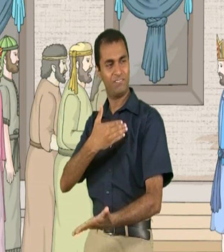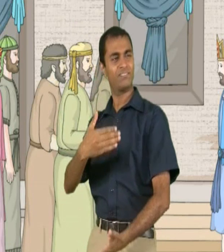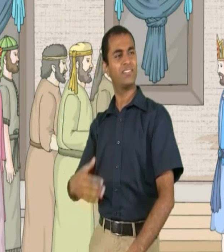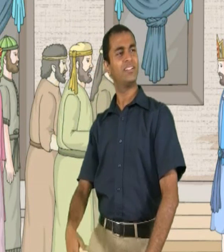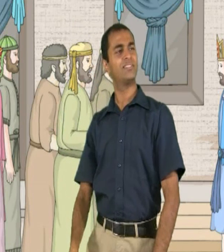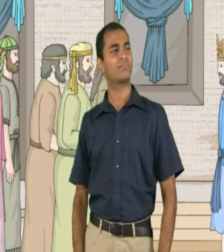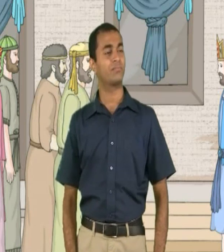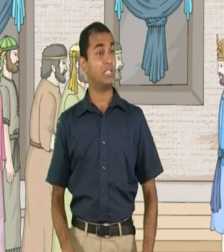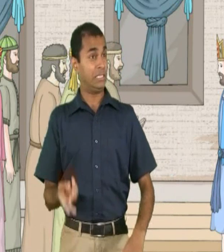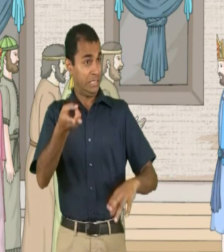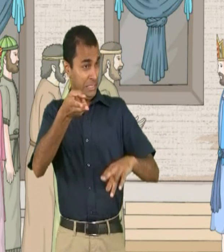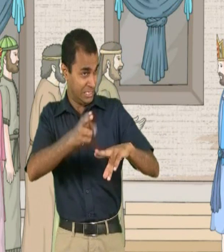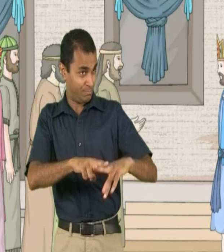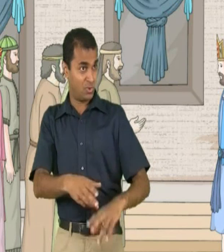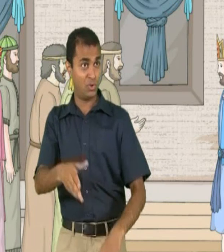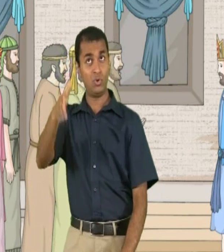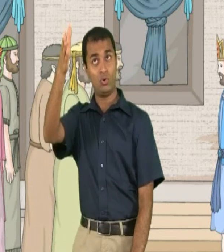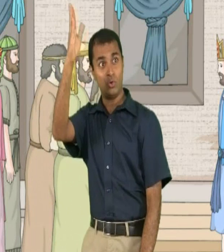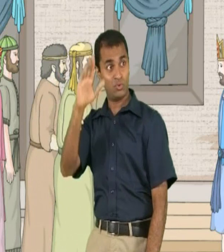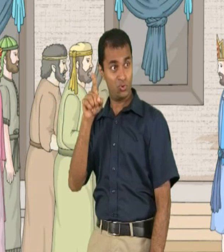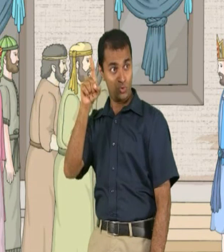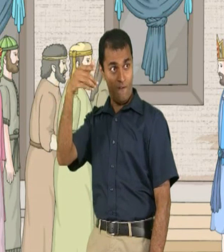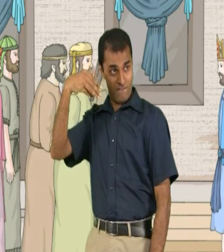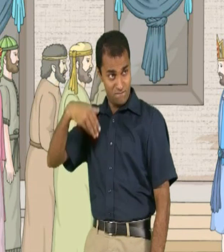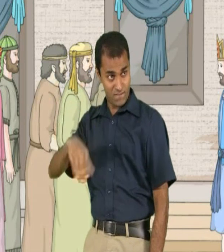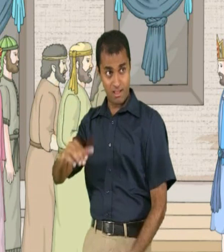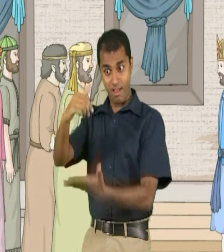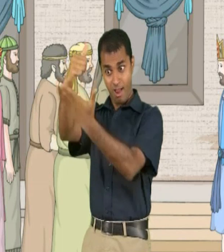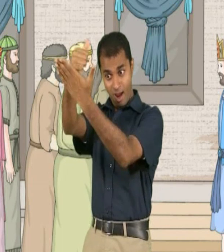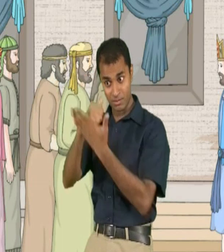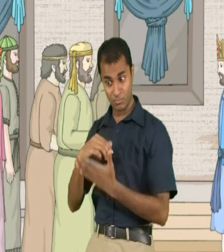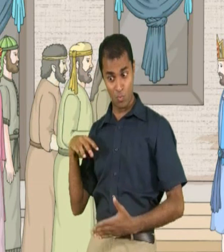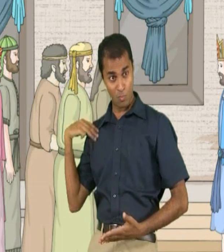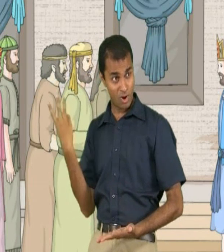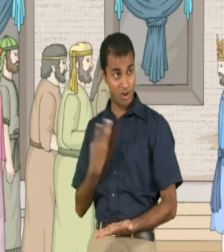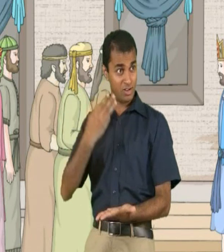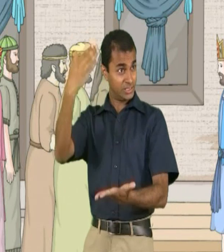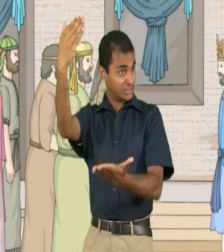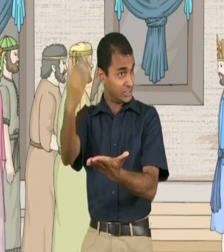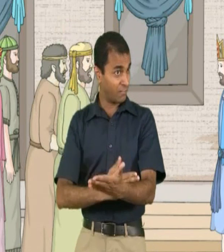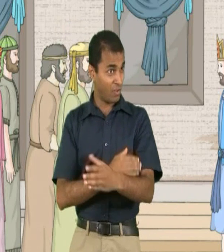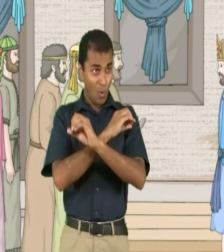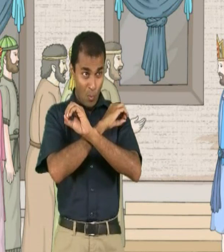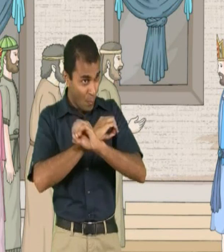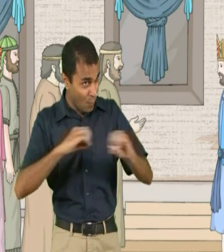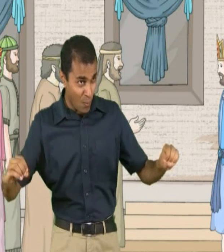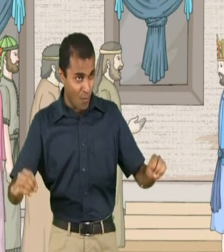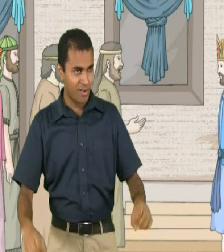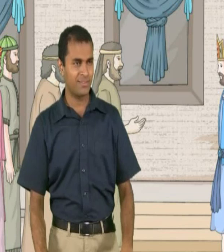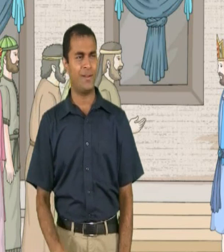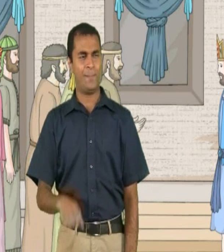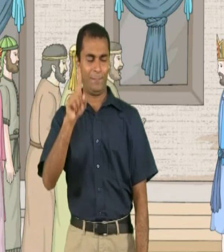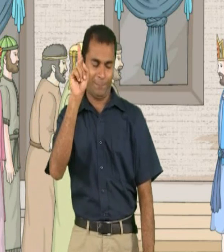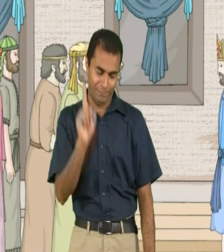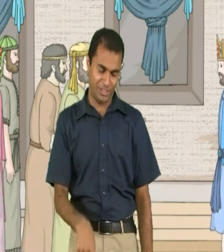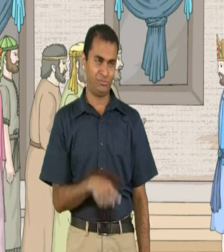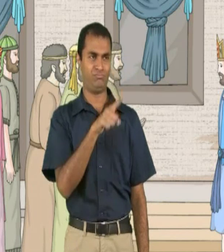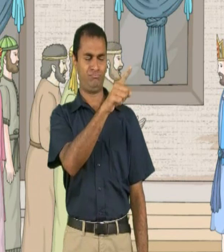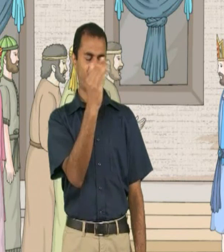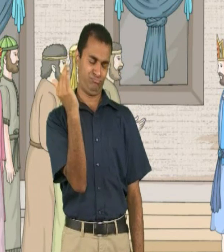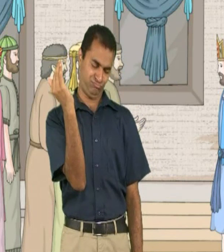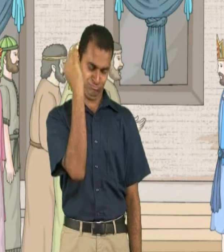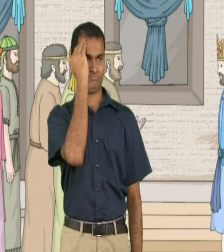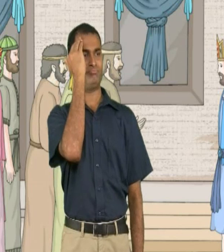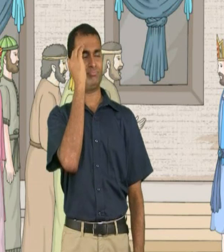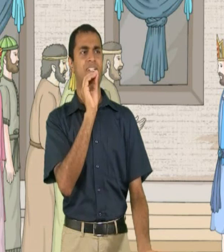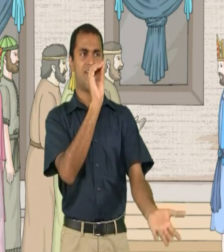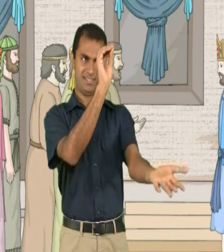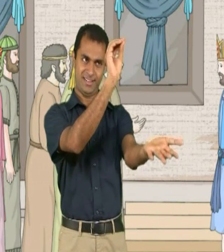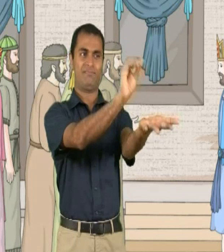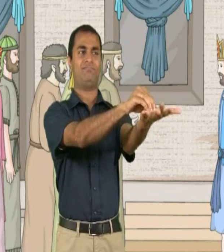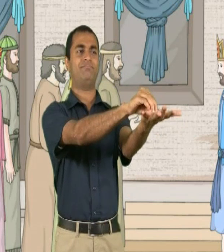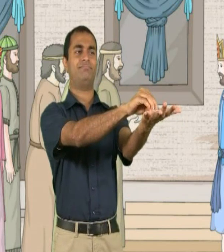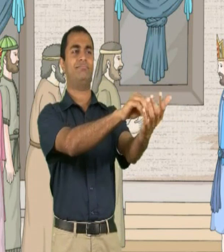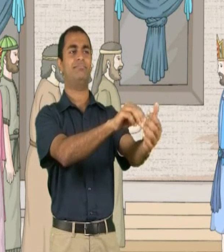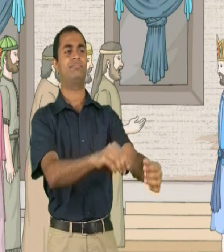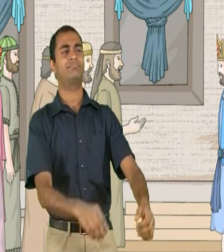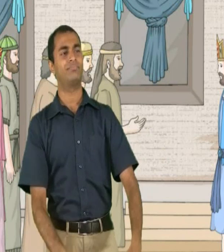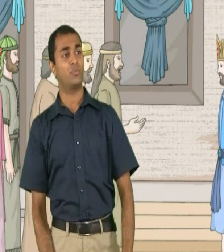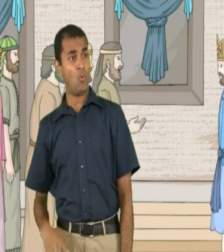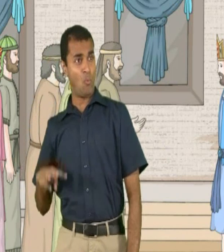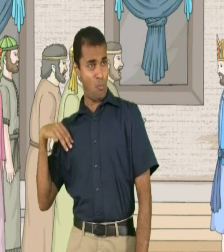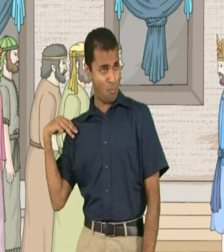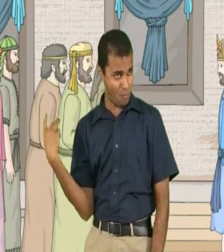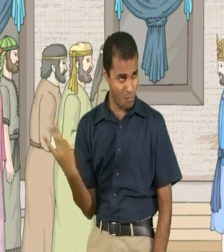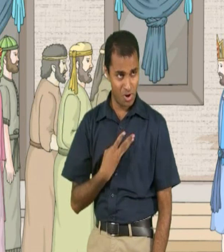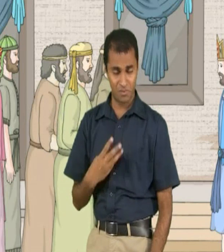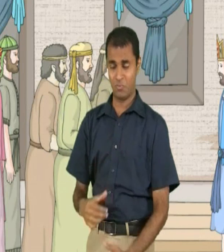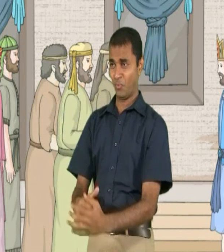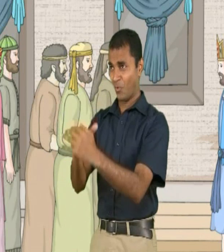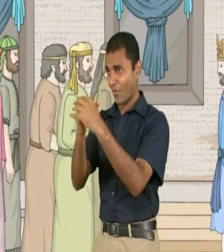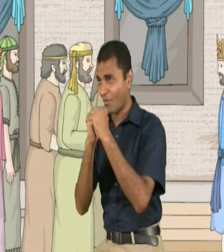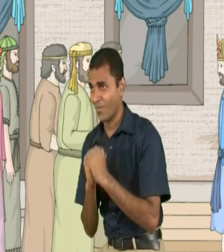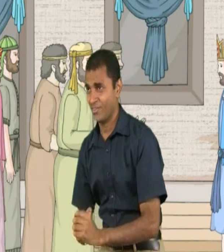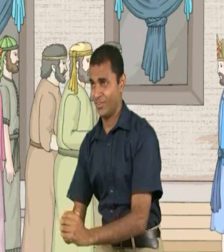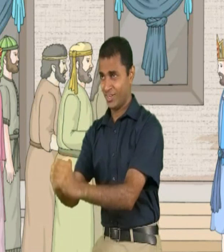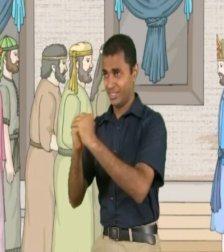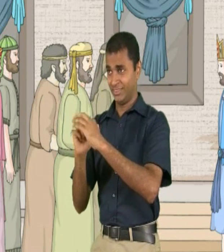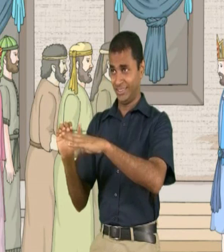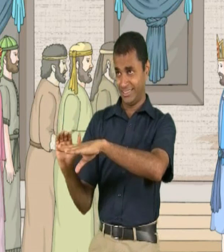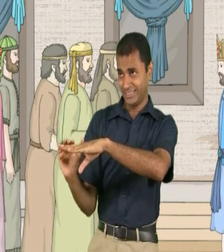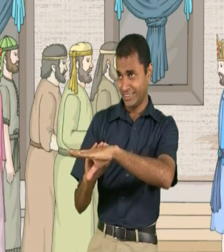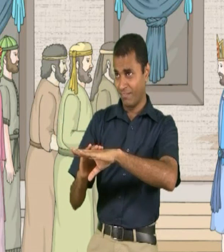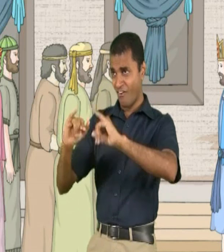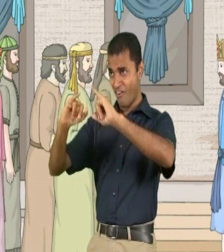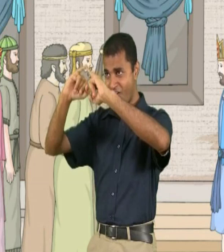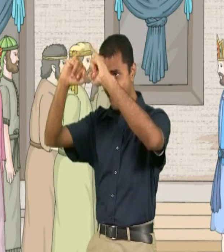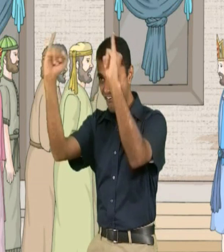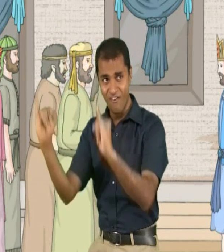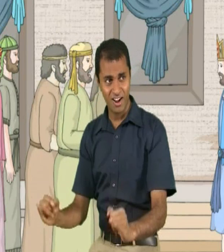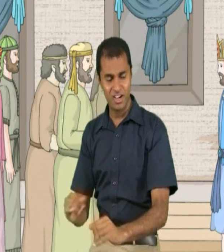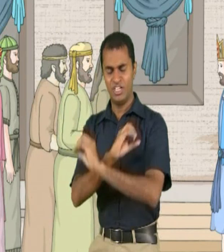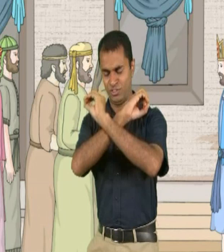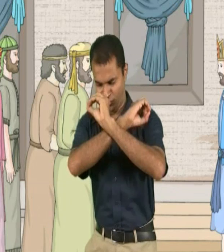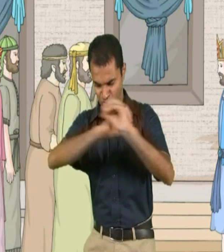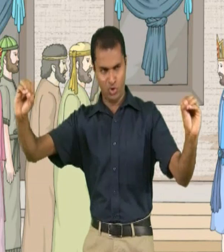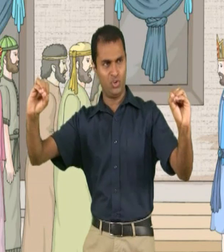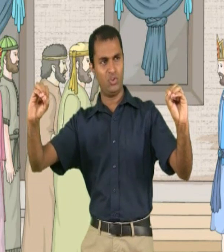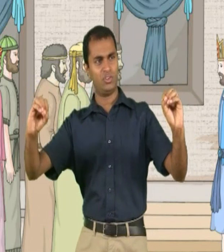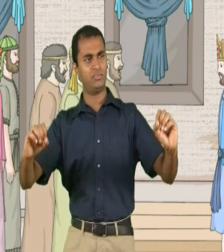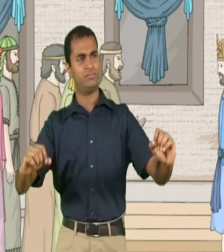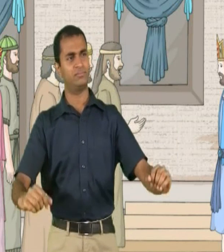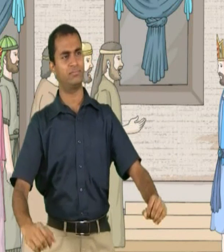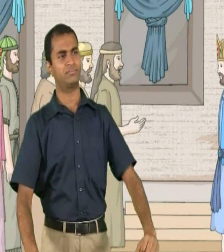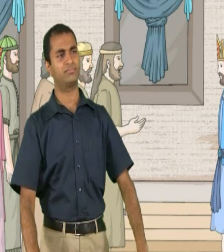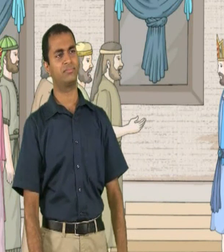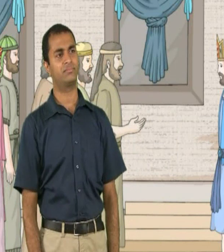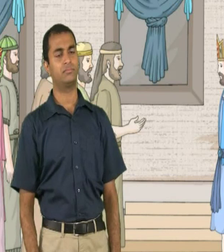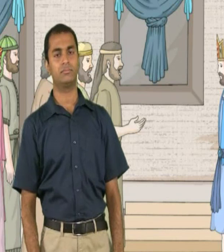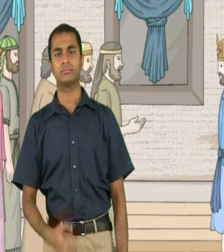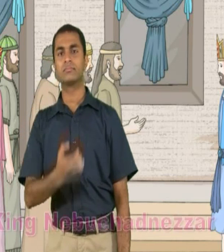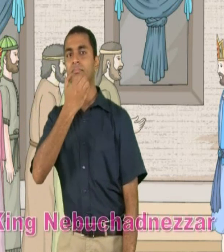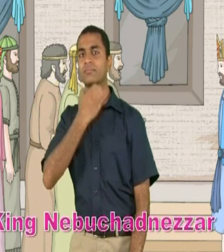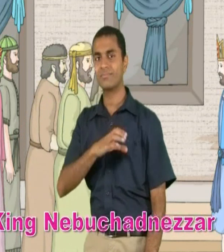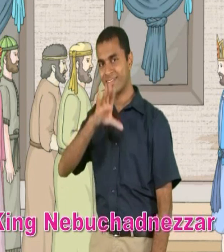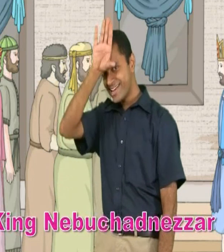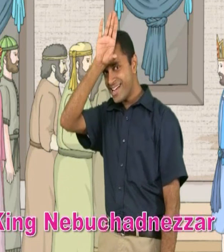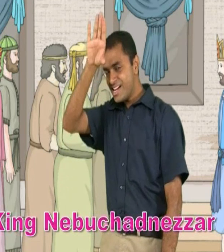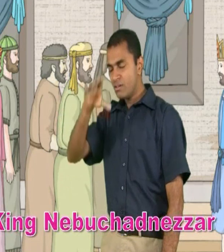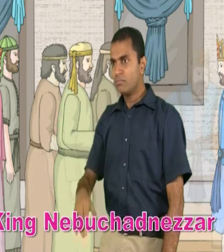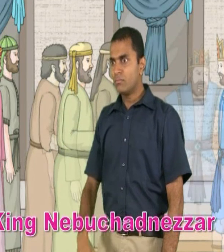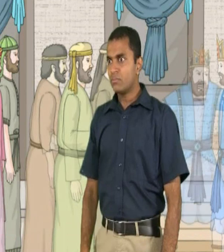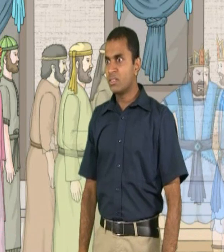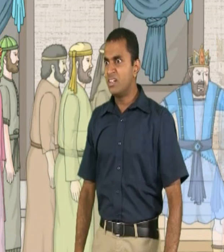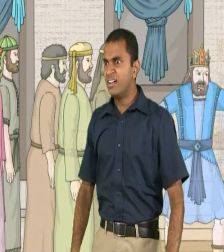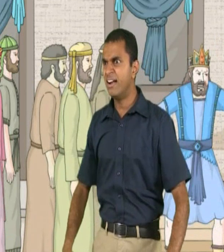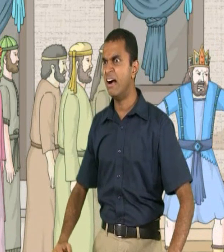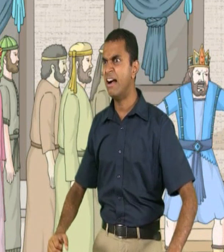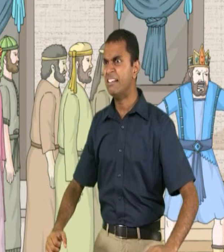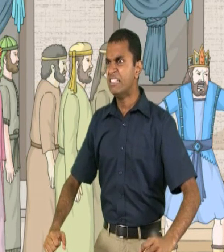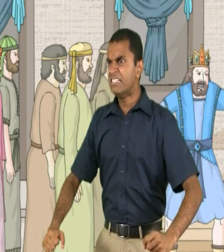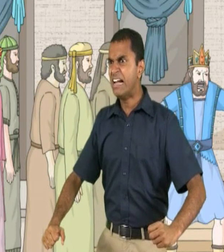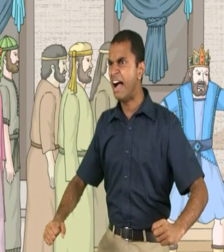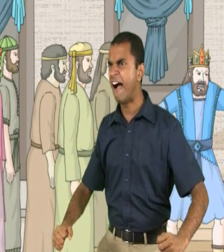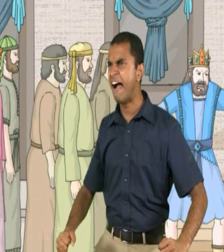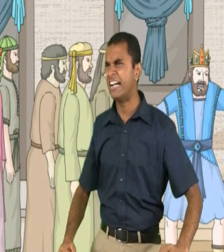But even if He does not, let it be known to you, O king, that we will not serve your gods or worship the golden statue you have set up.”